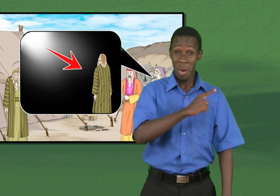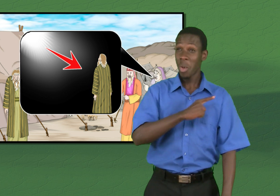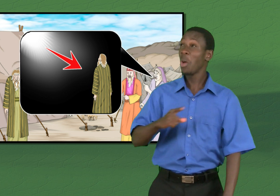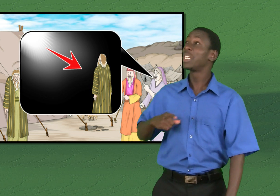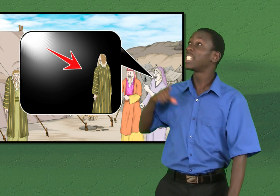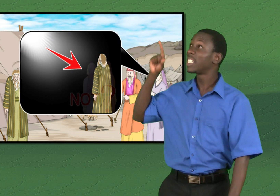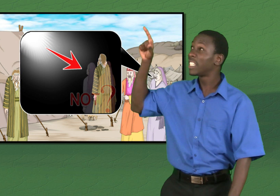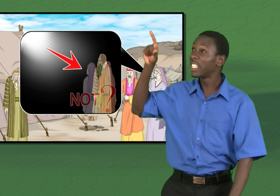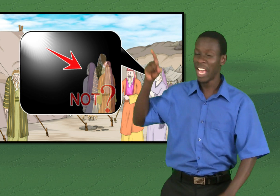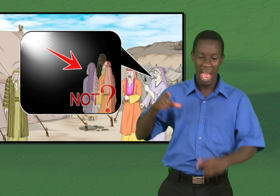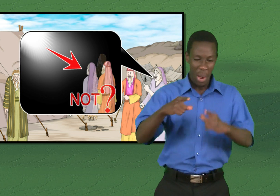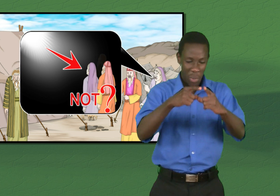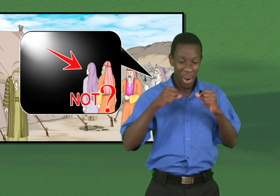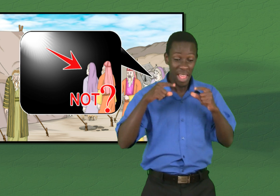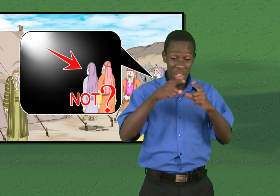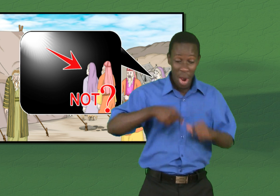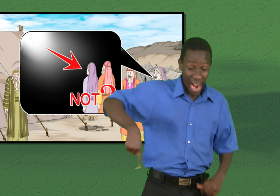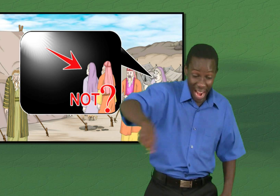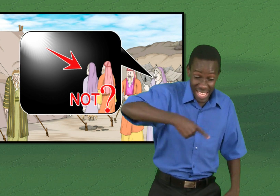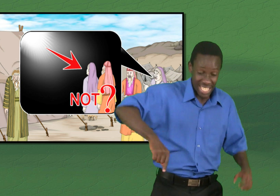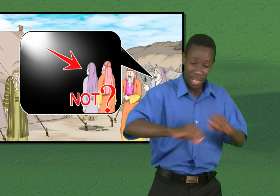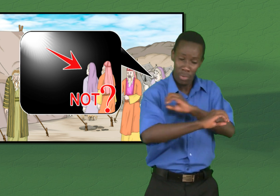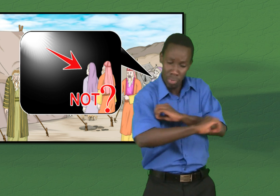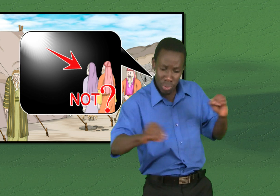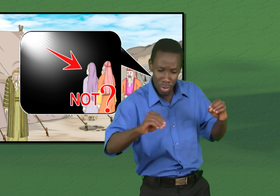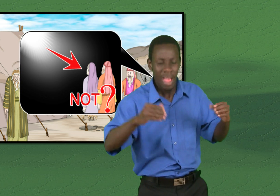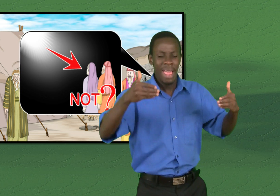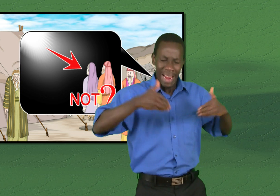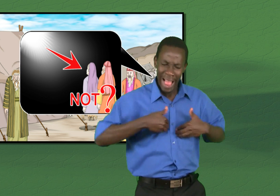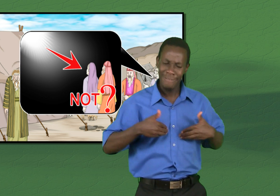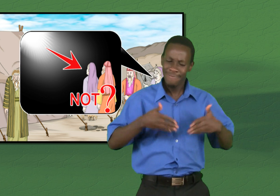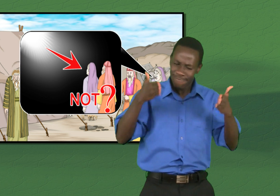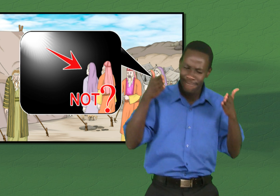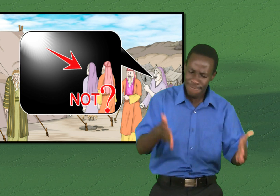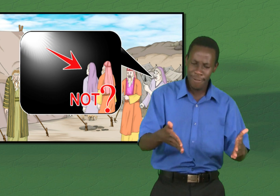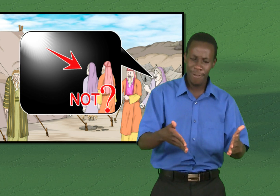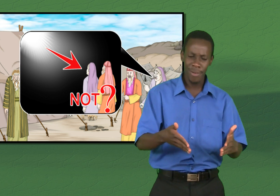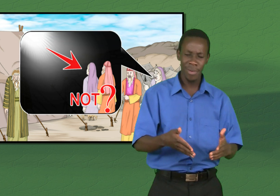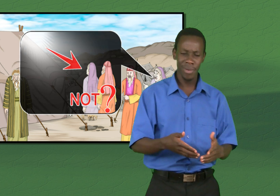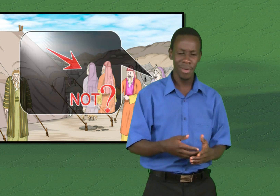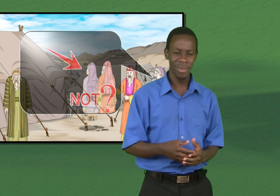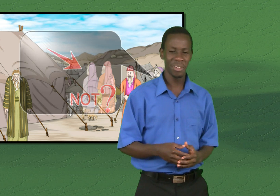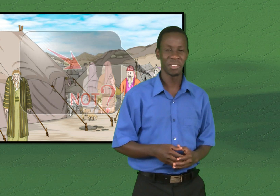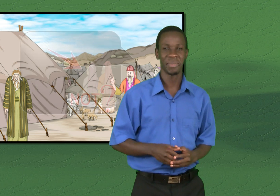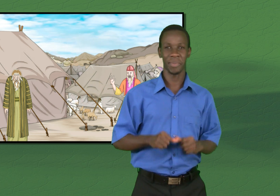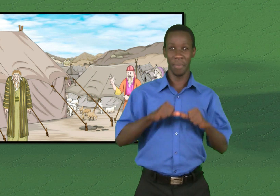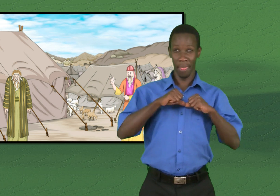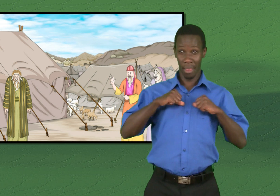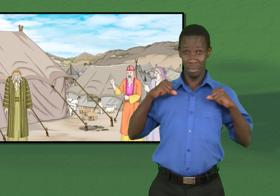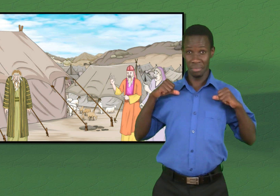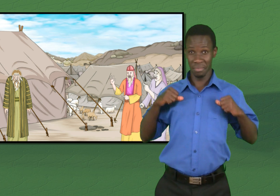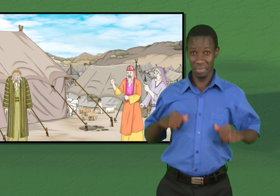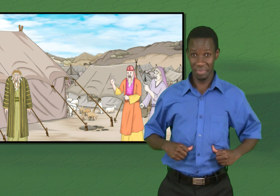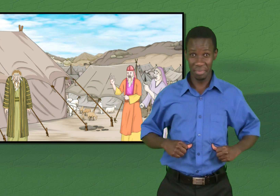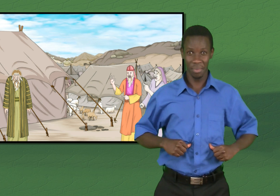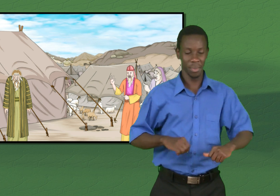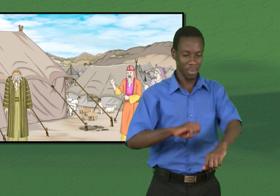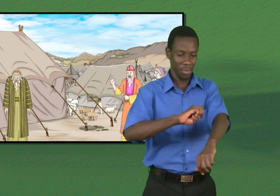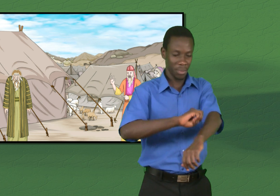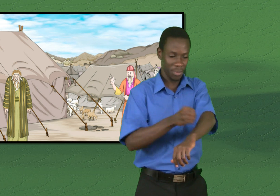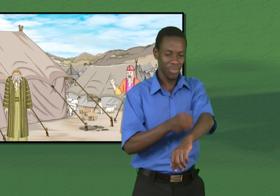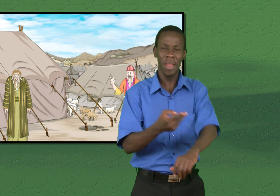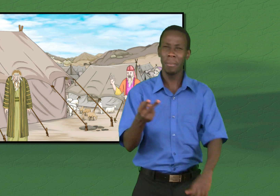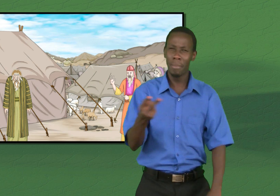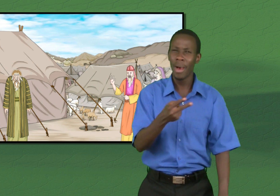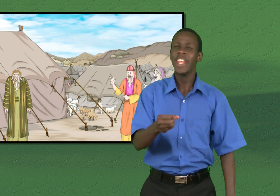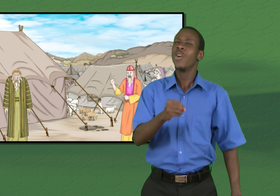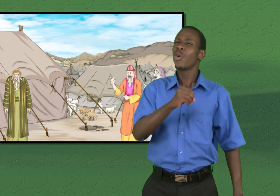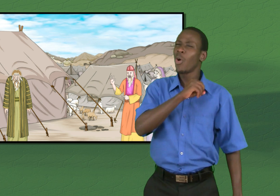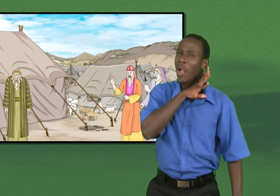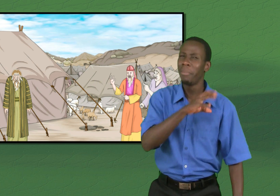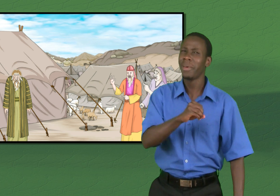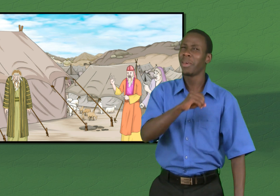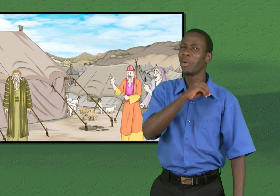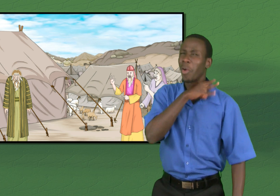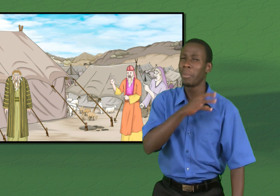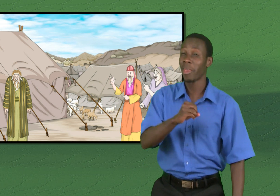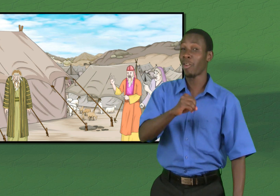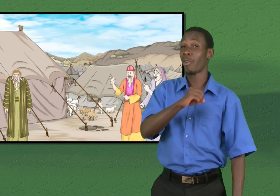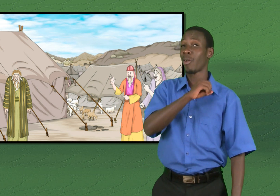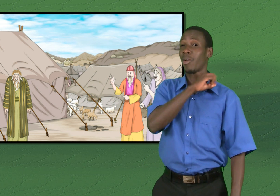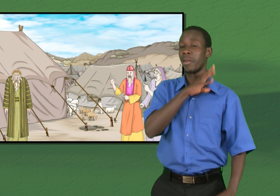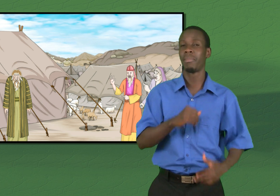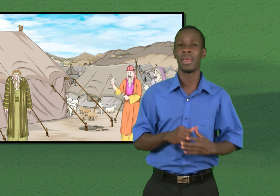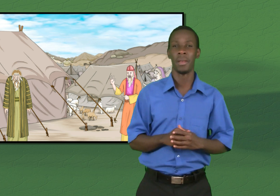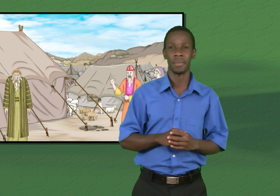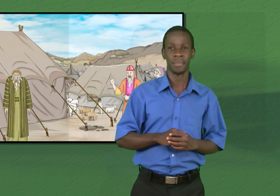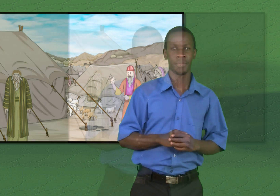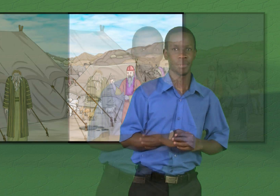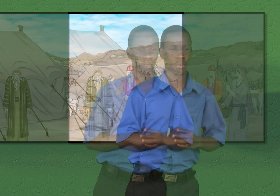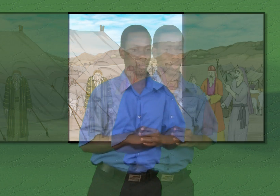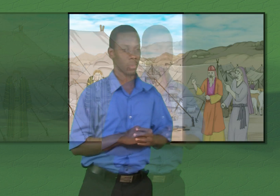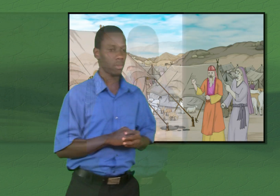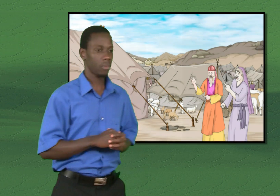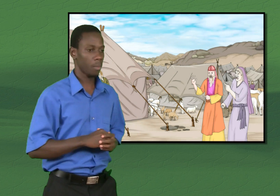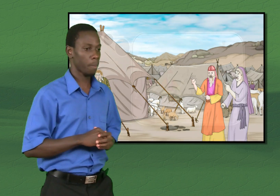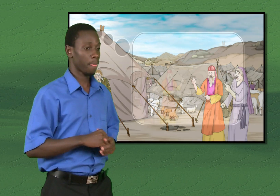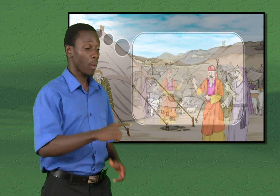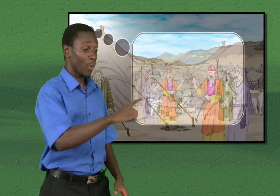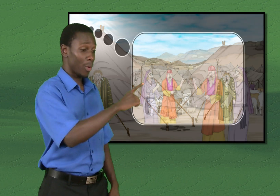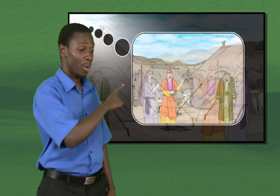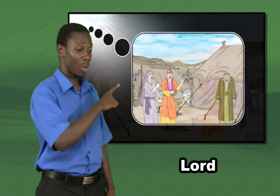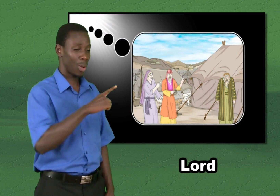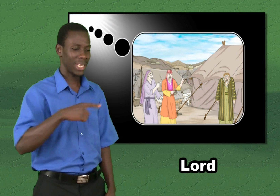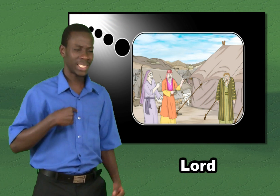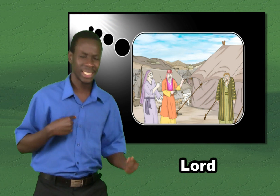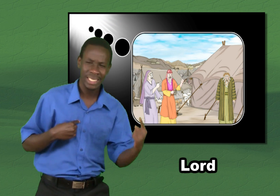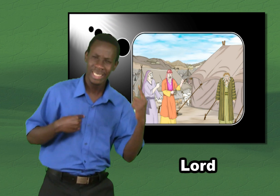“Does He not also speak through us?” And the LORD heard this.